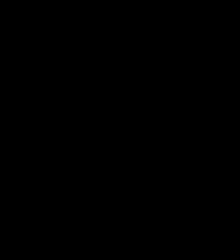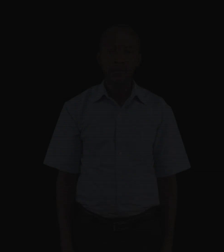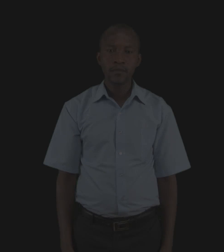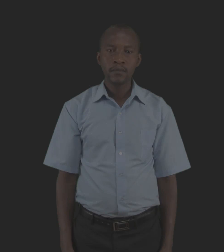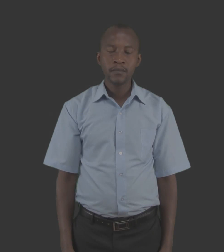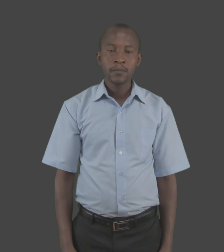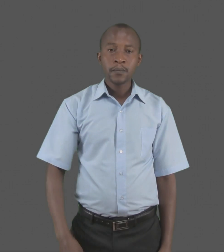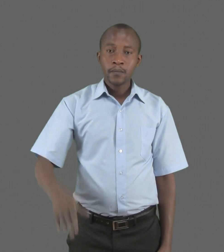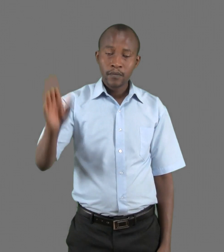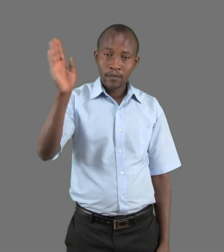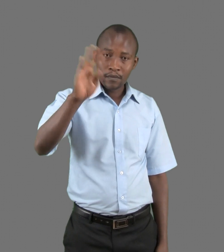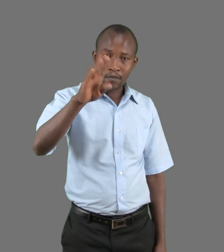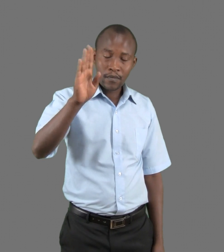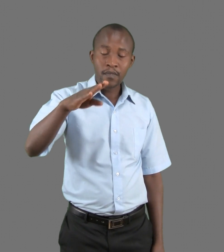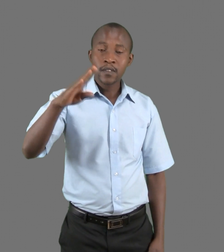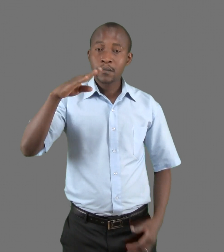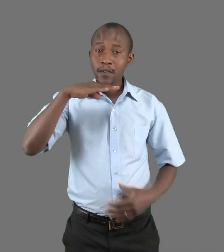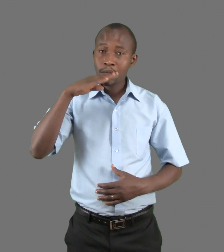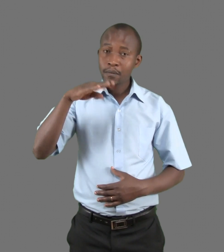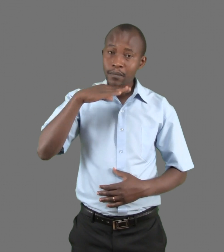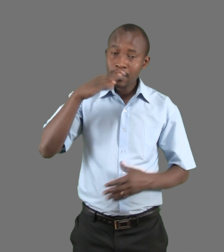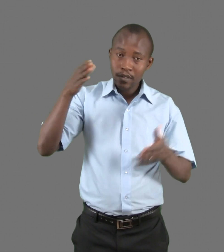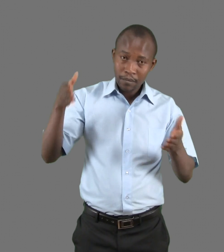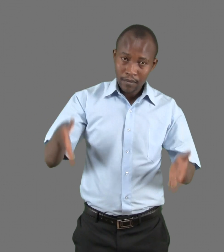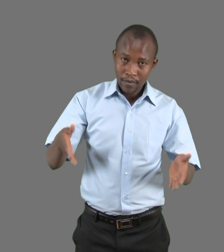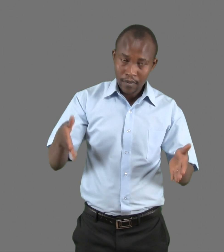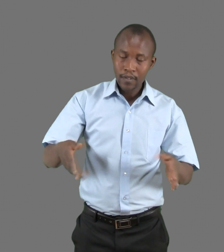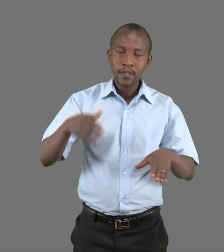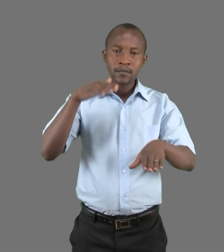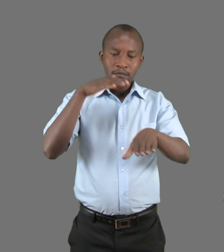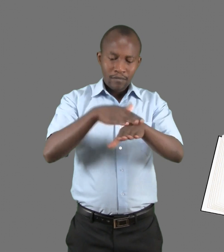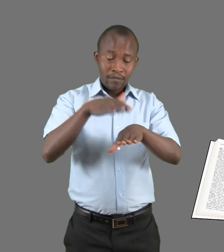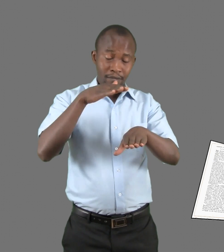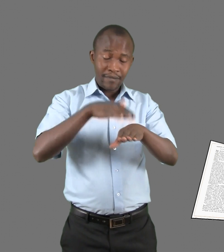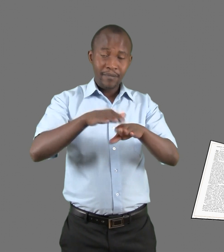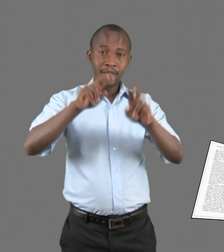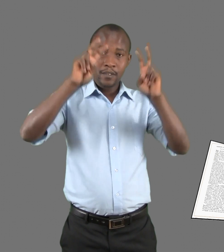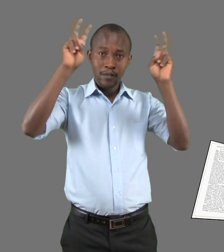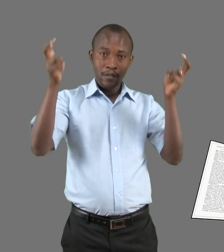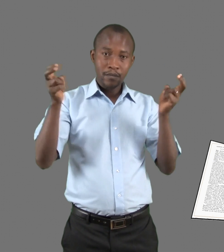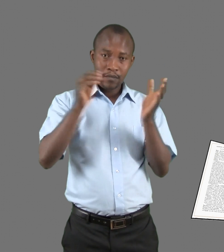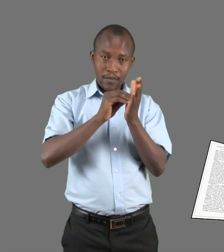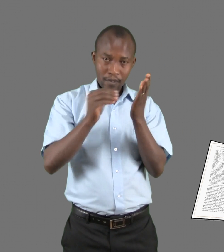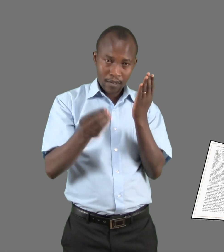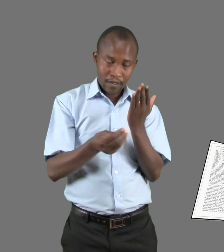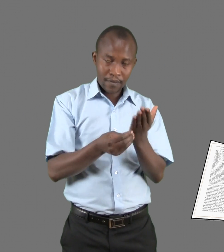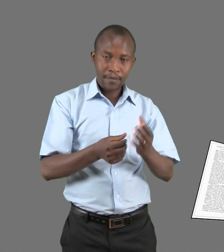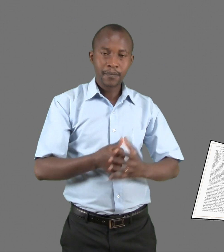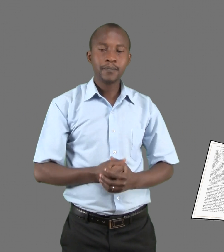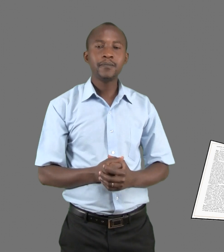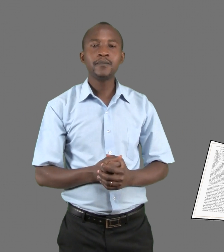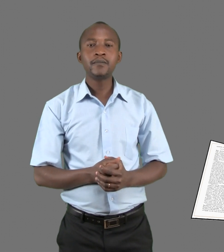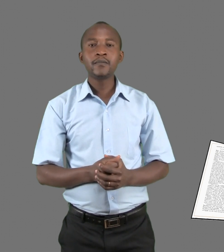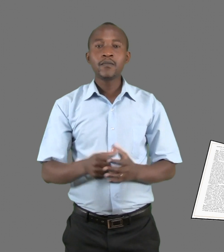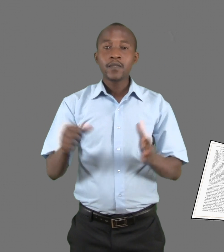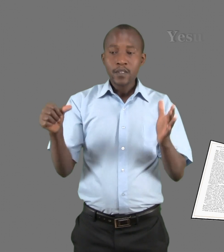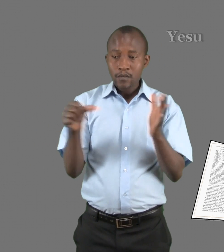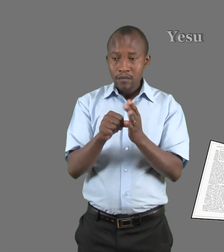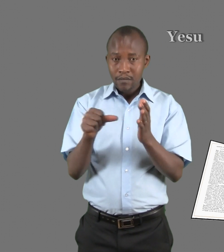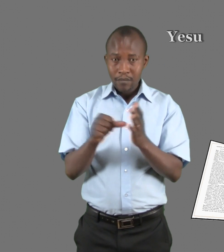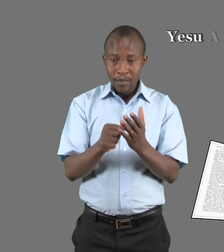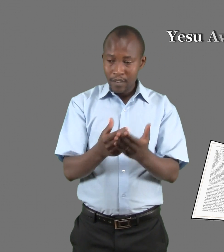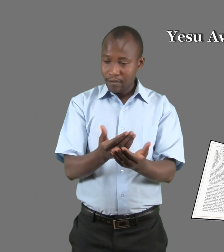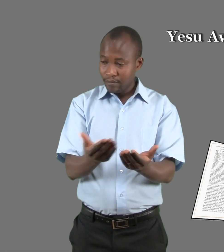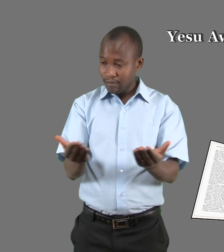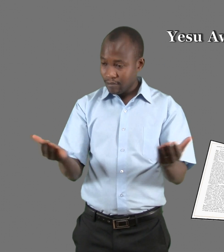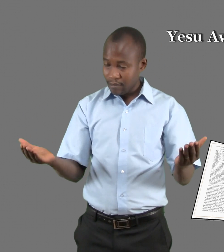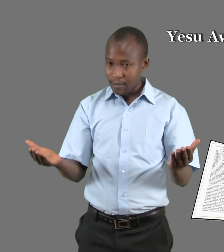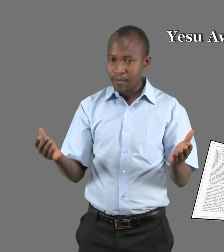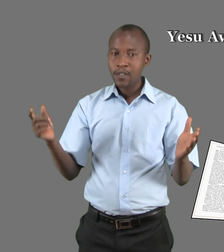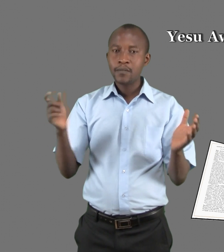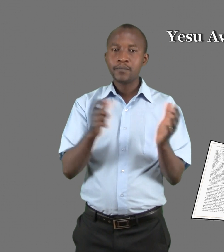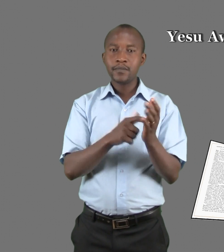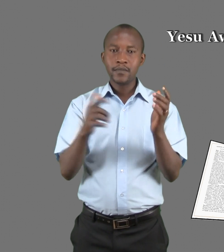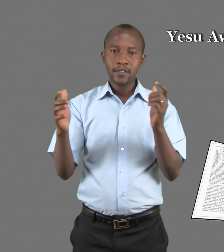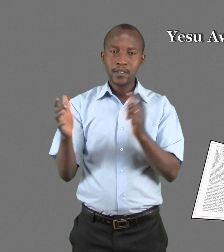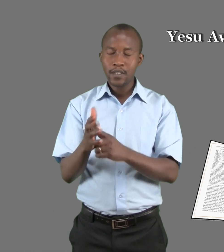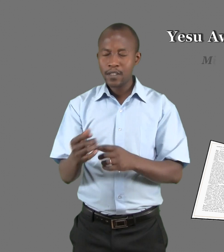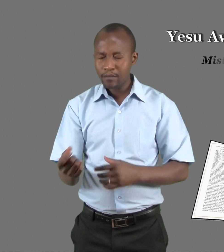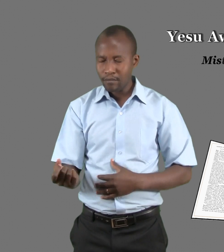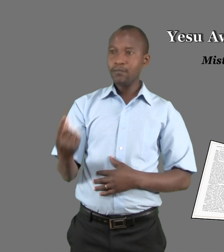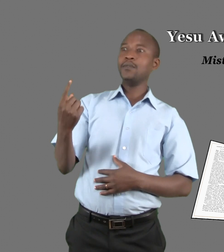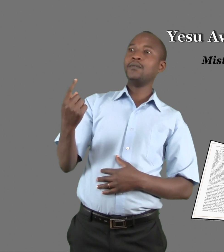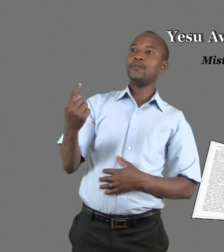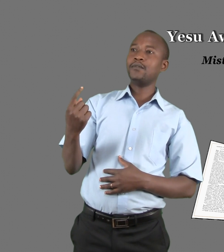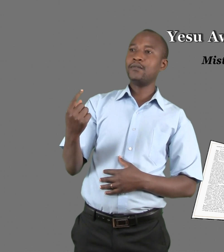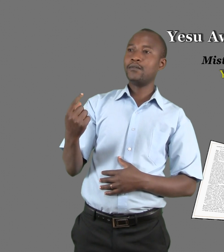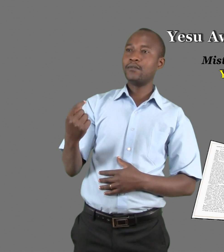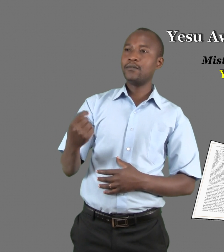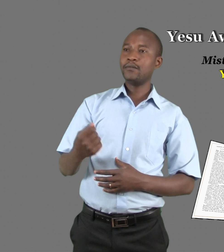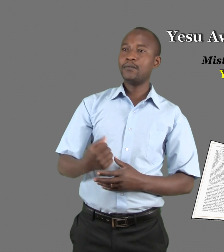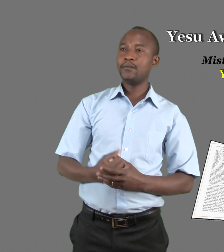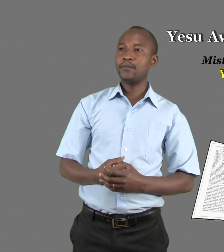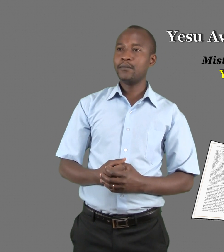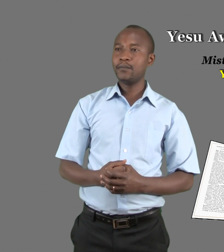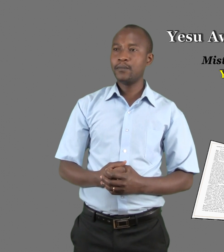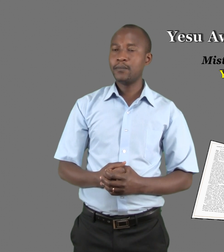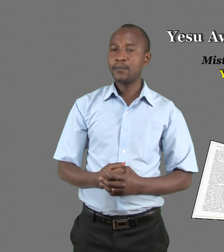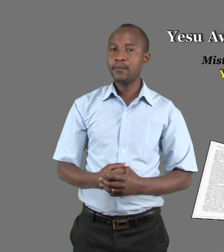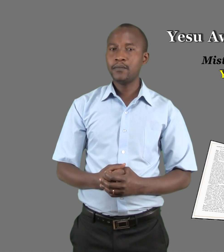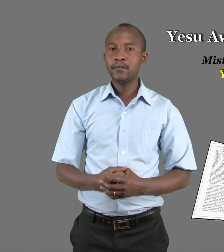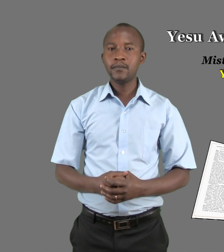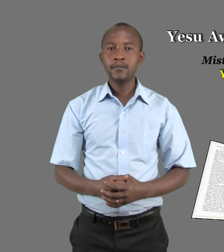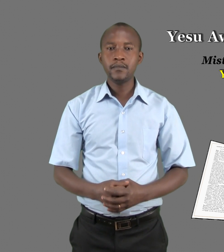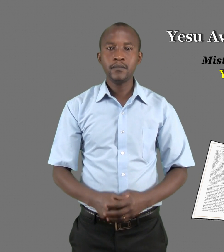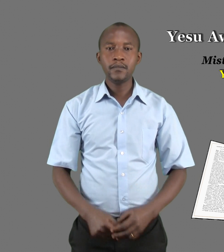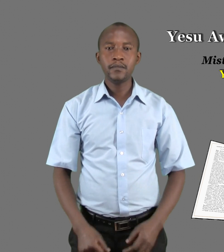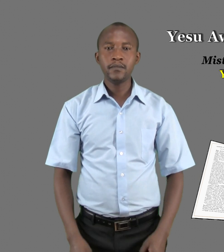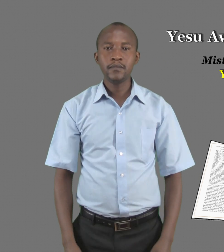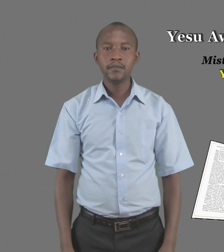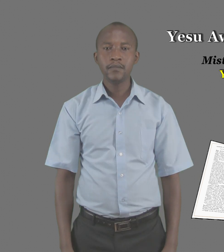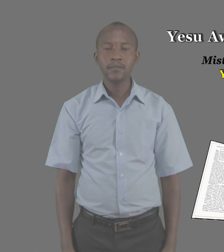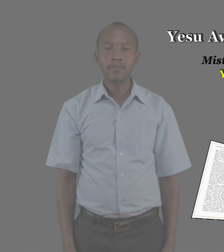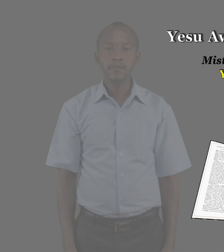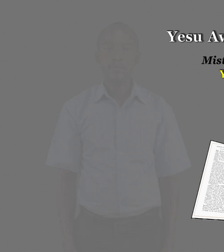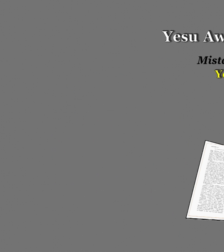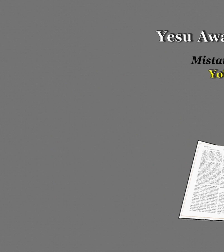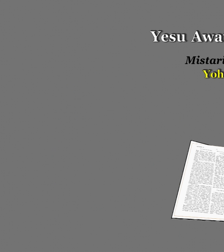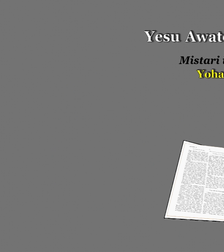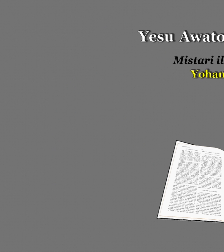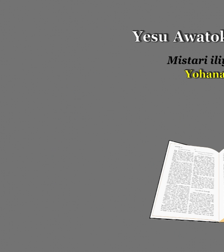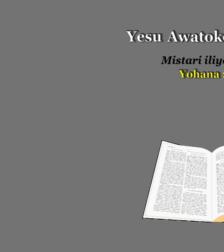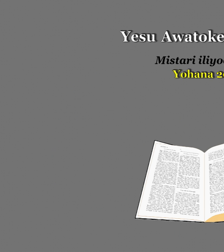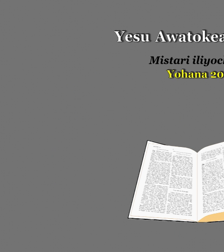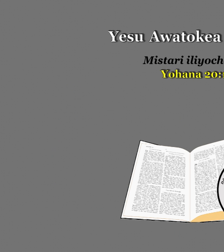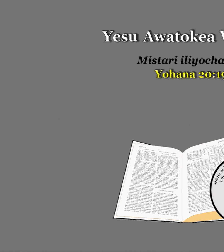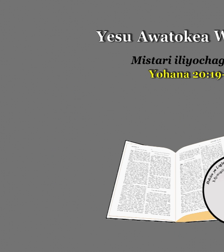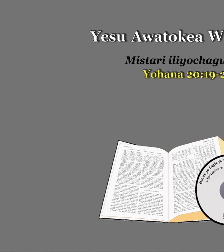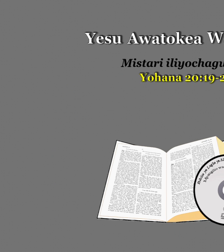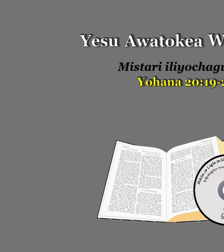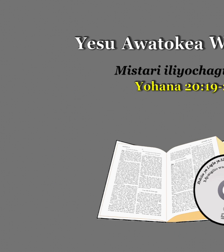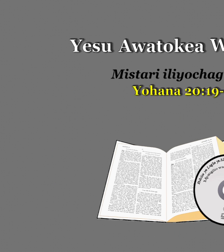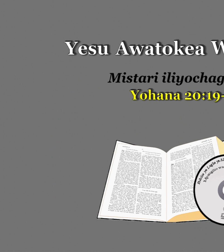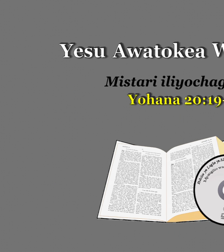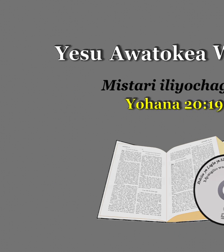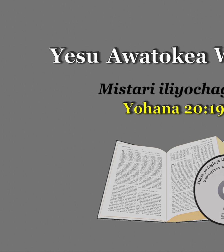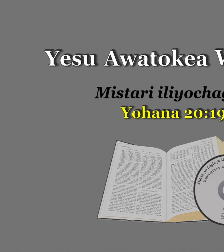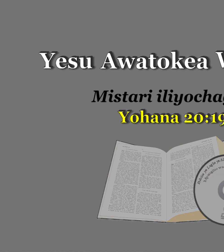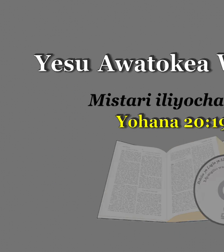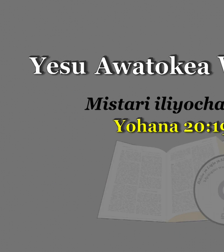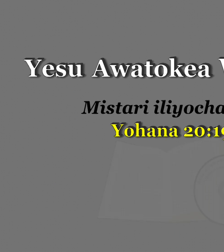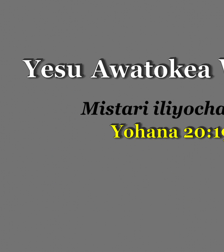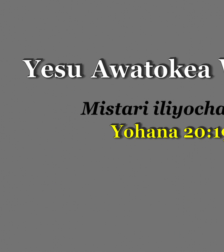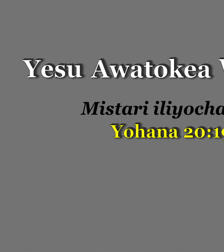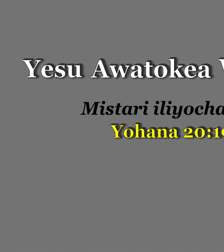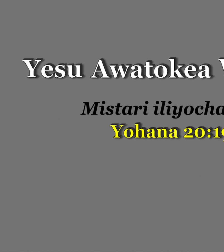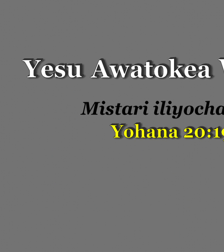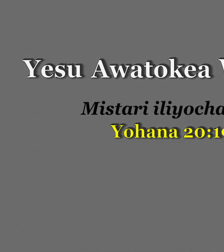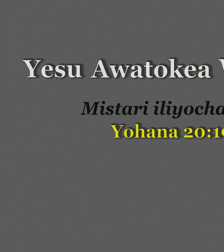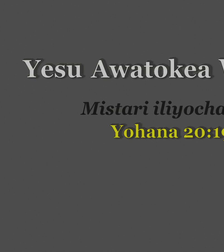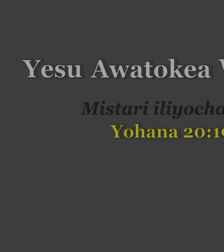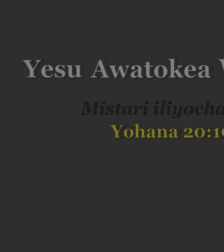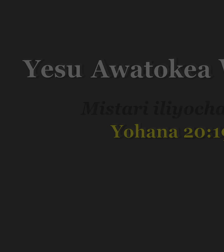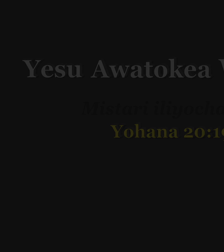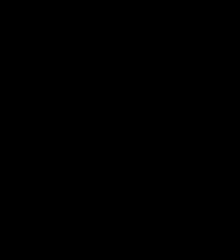Jesus appears to the disciples